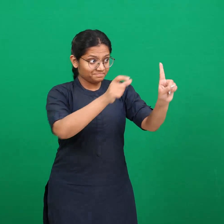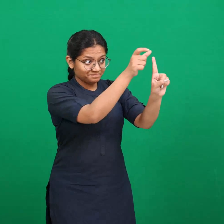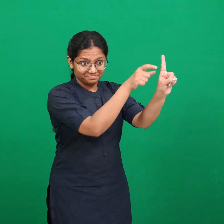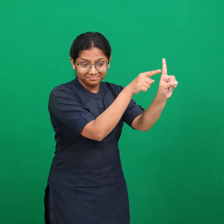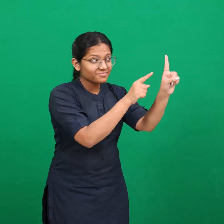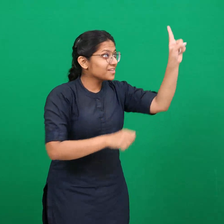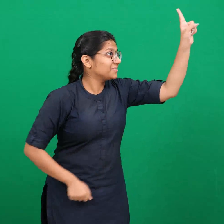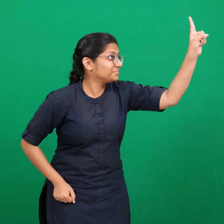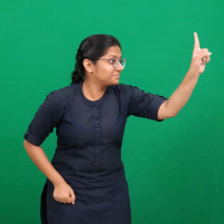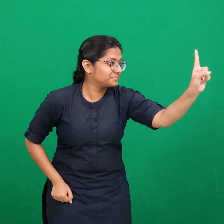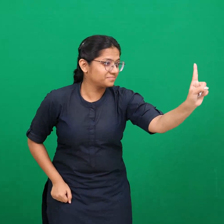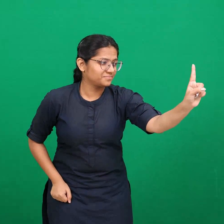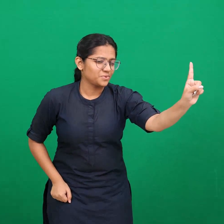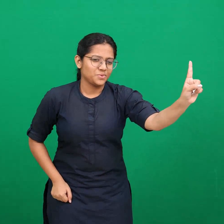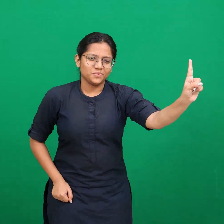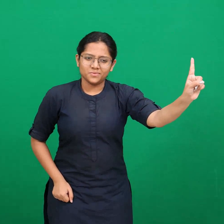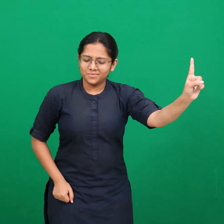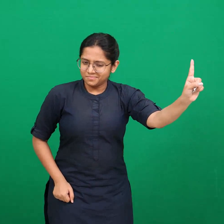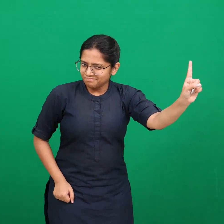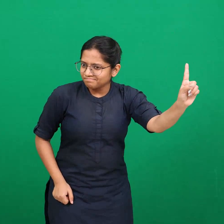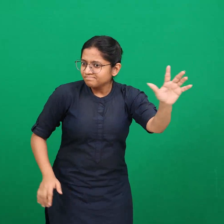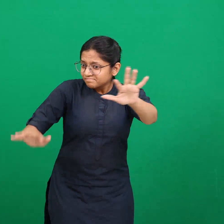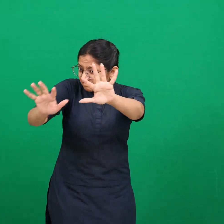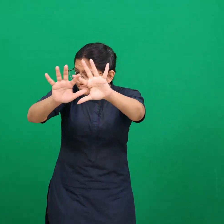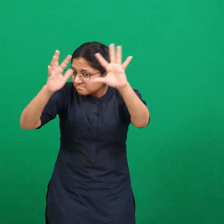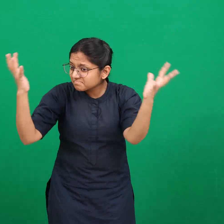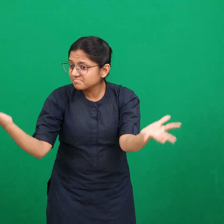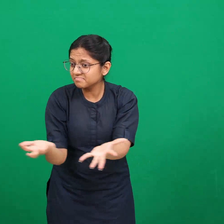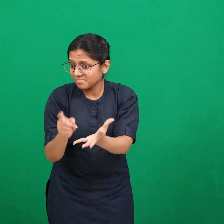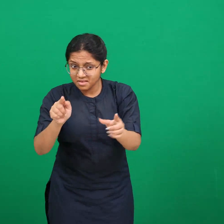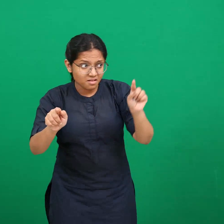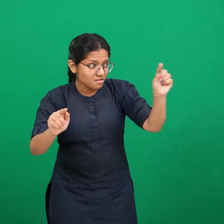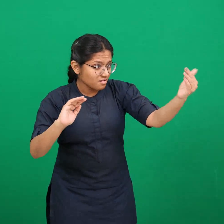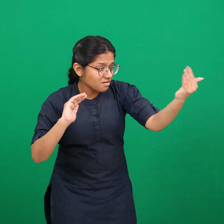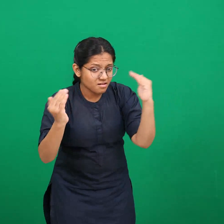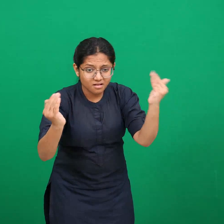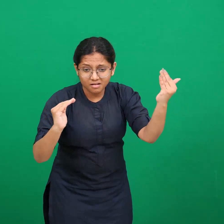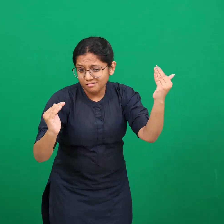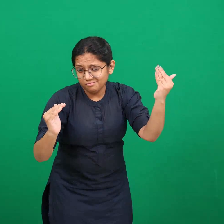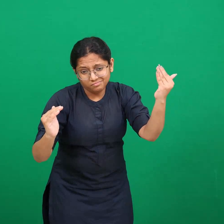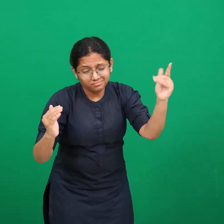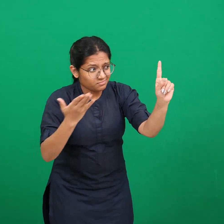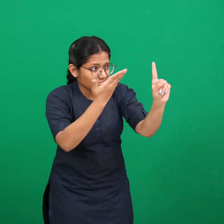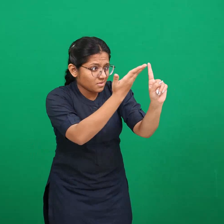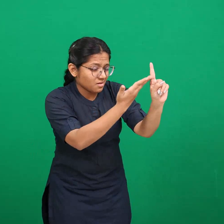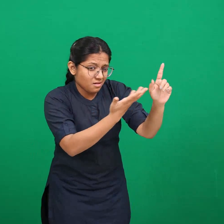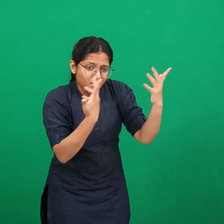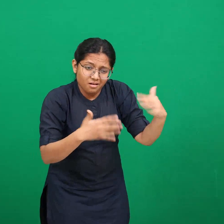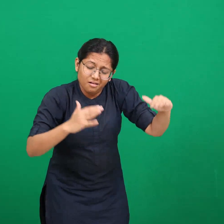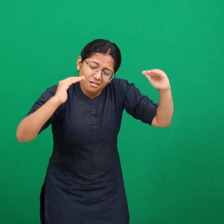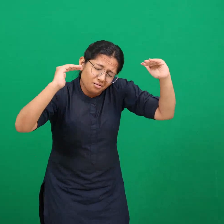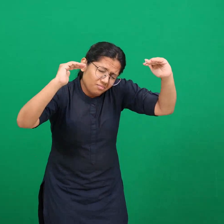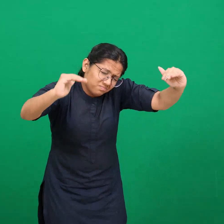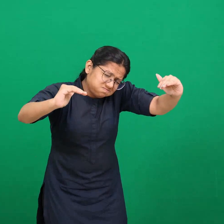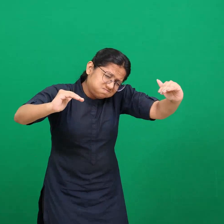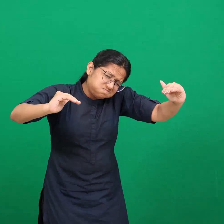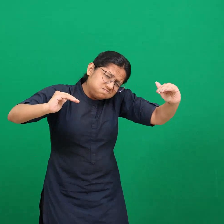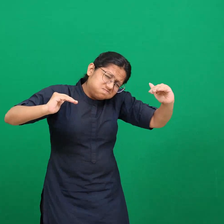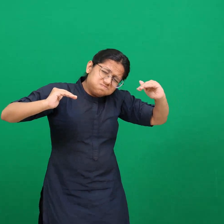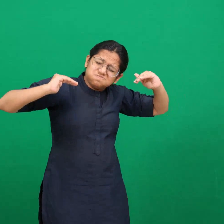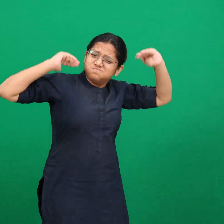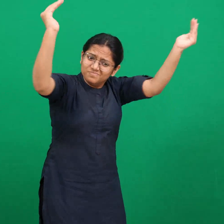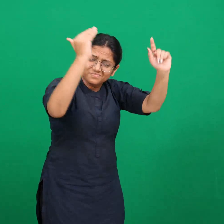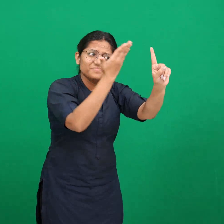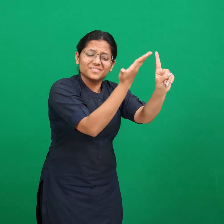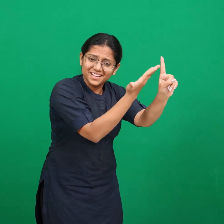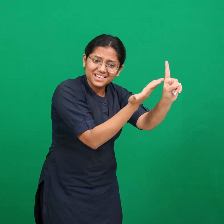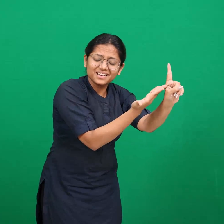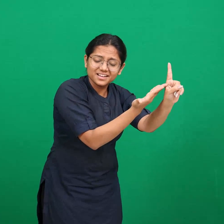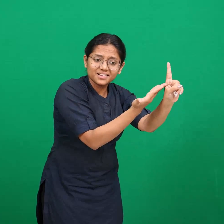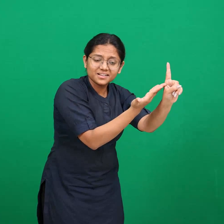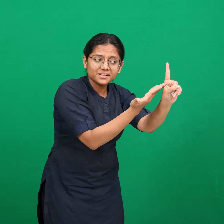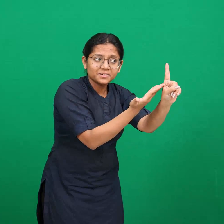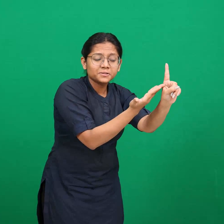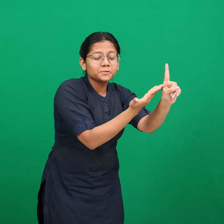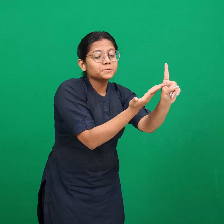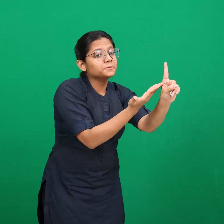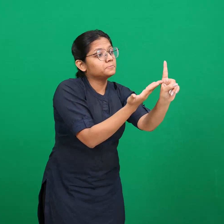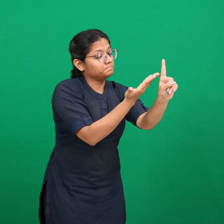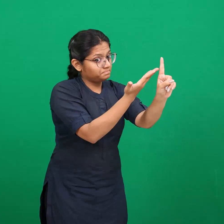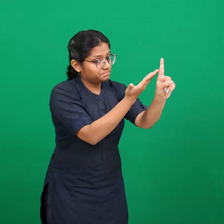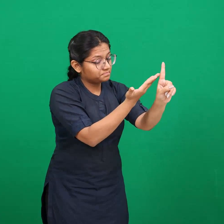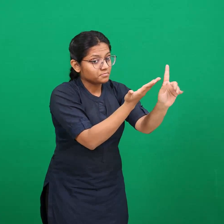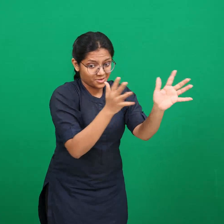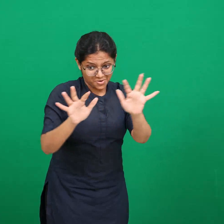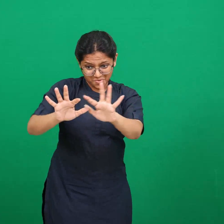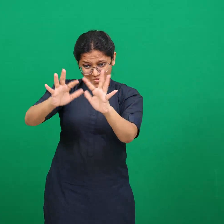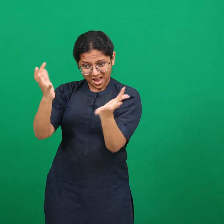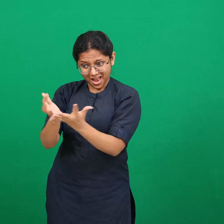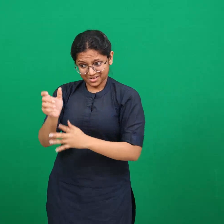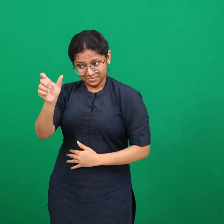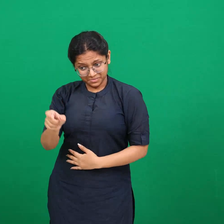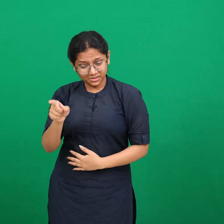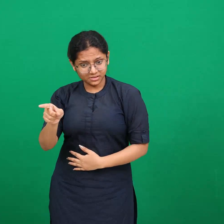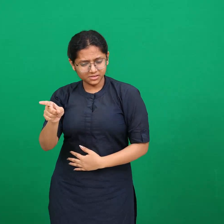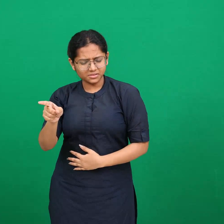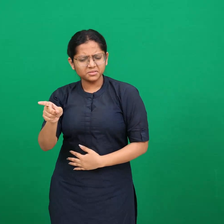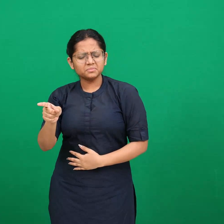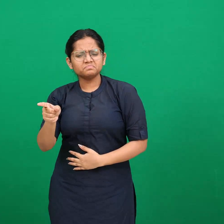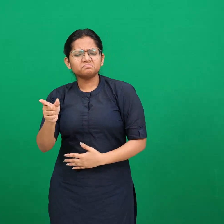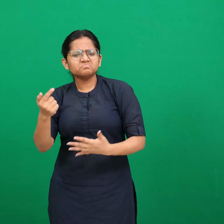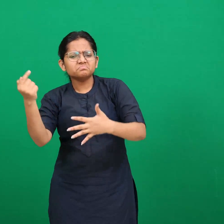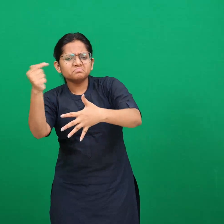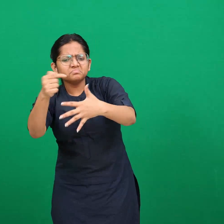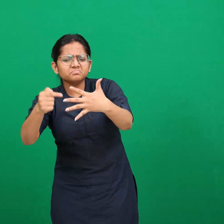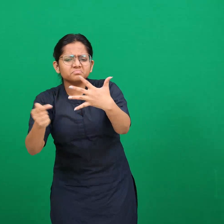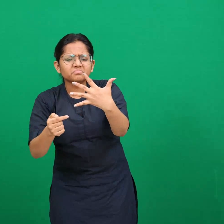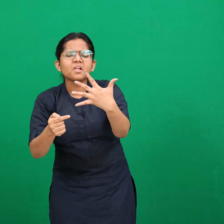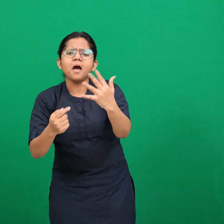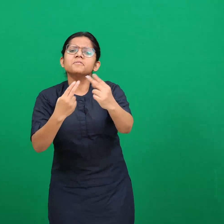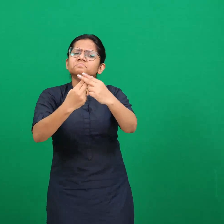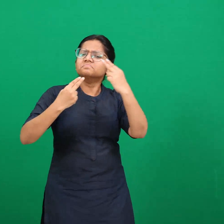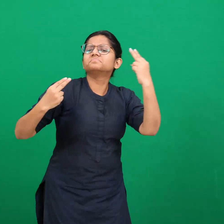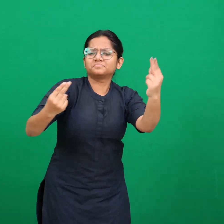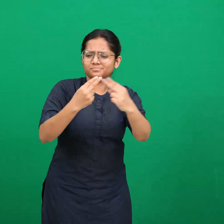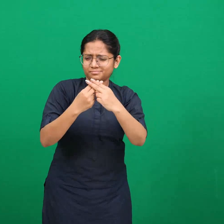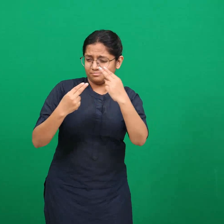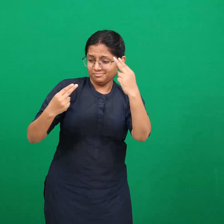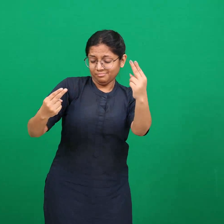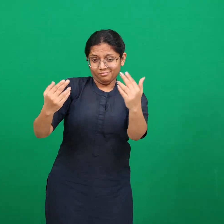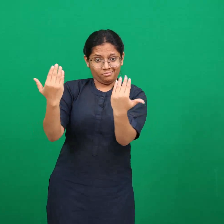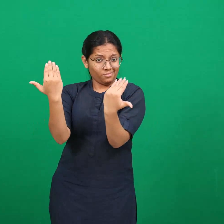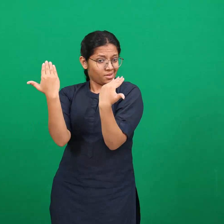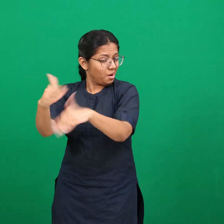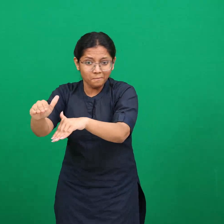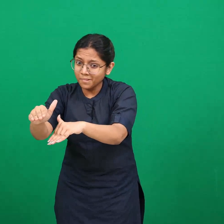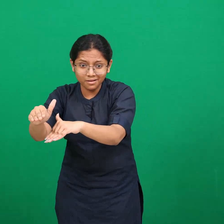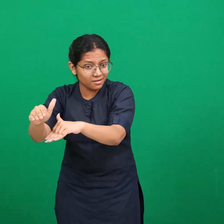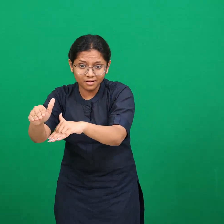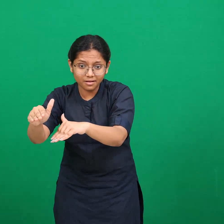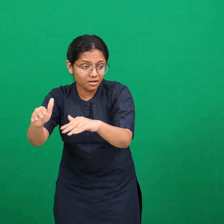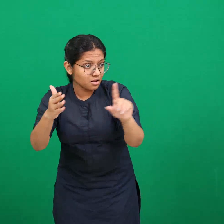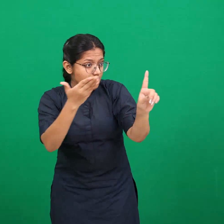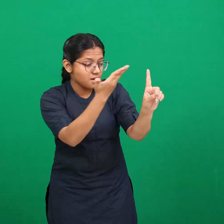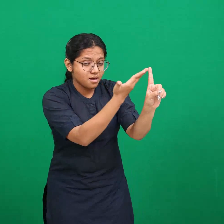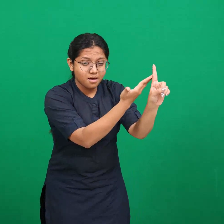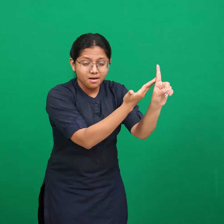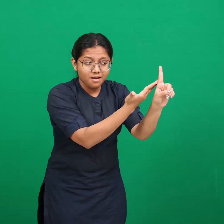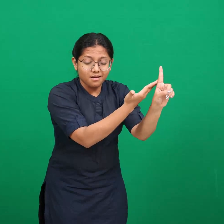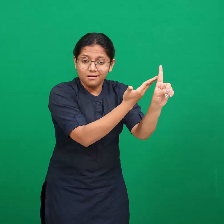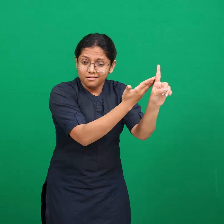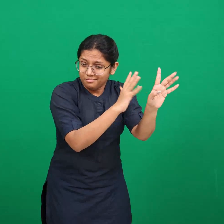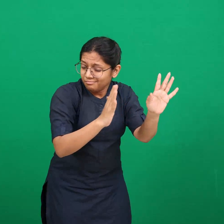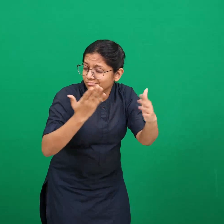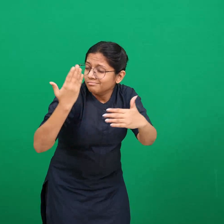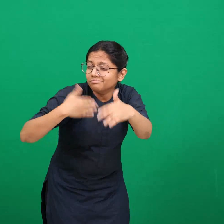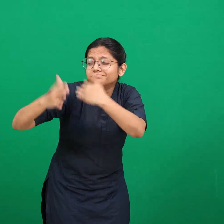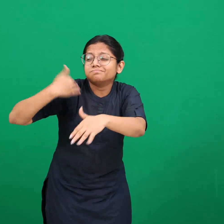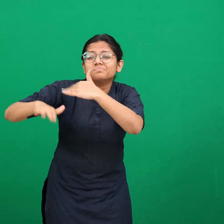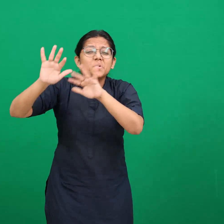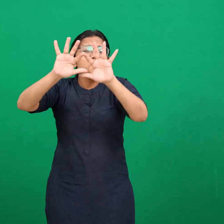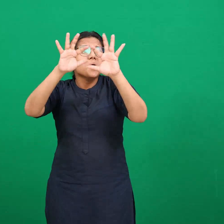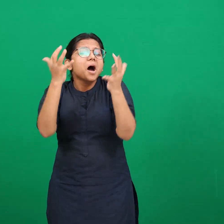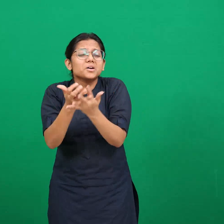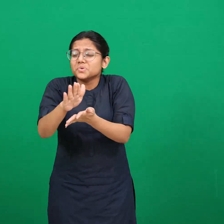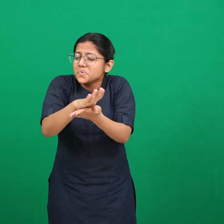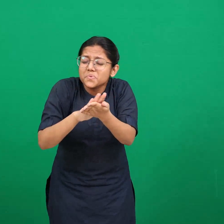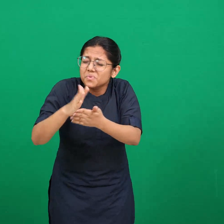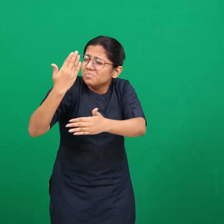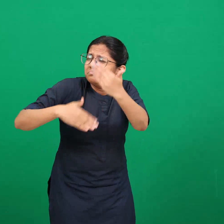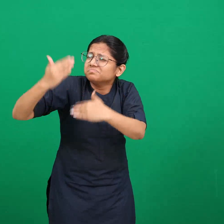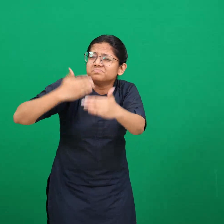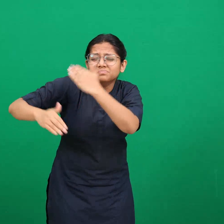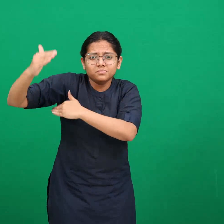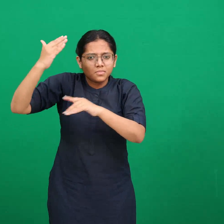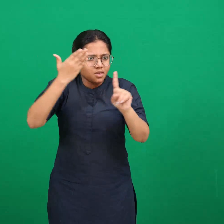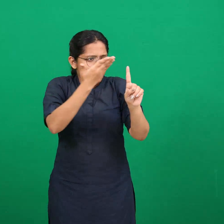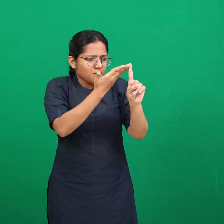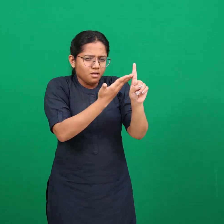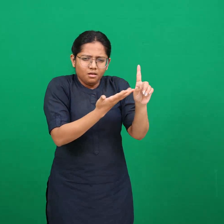The one who is from the earth belongs to the earth and speaks as one from the earth.